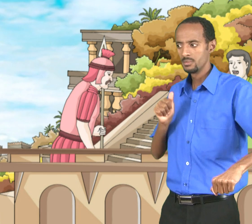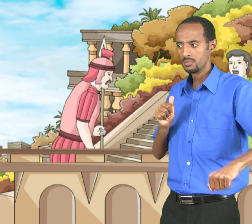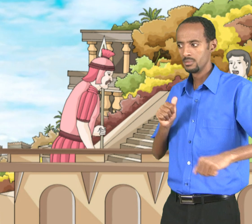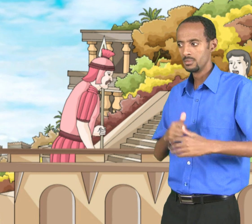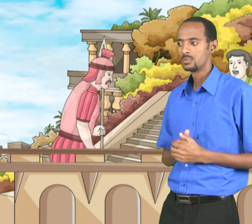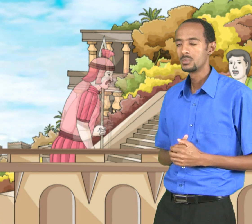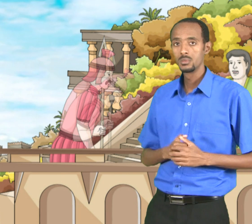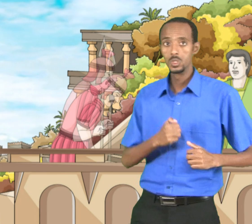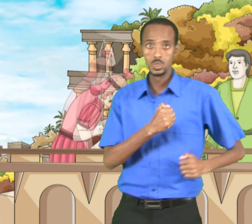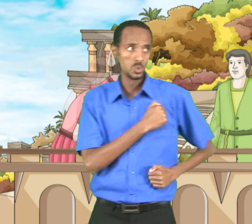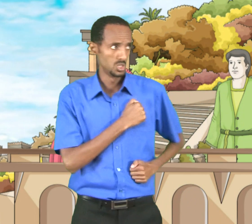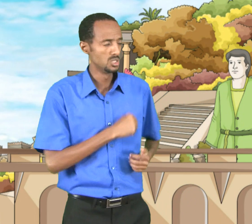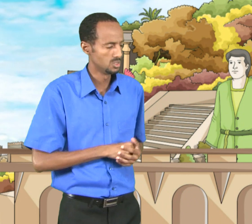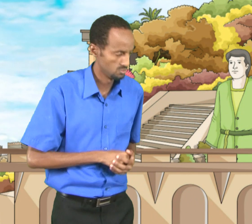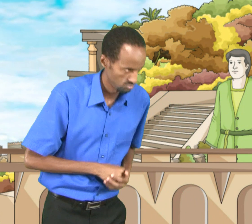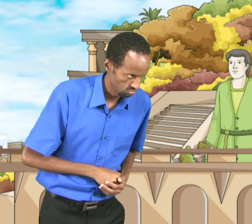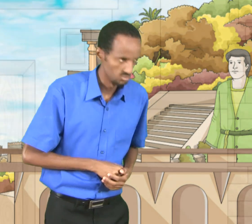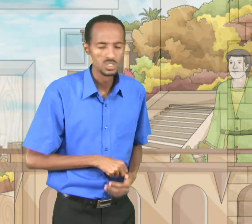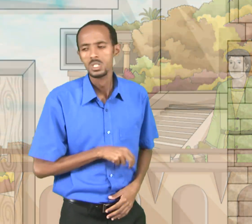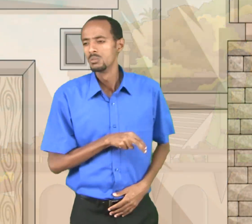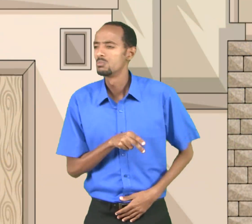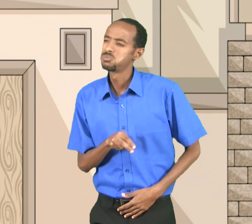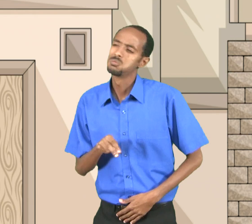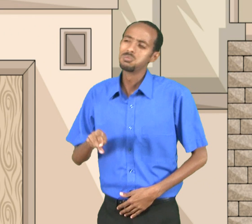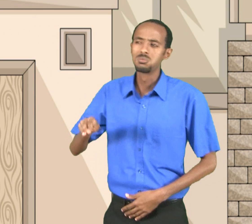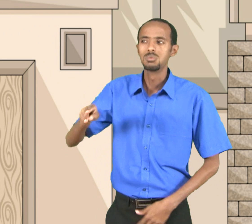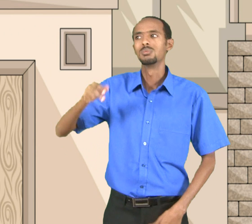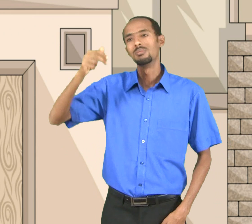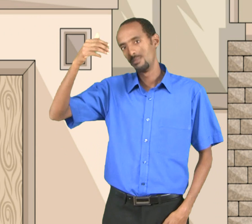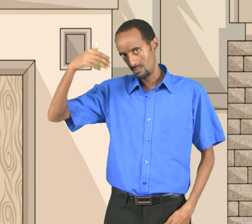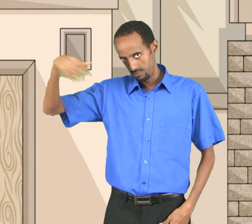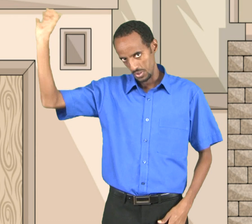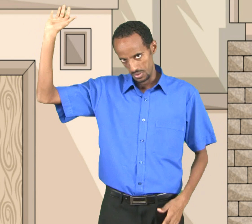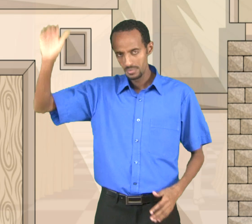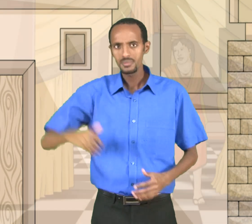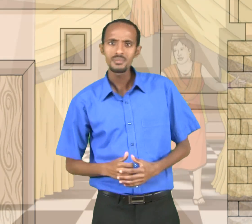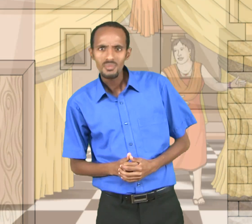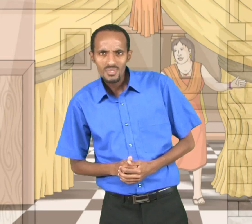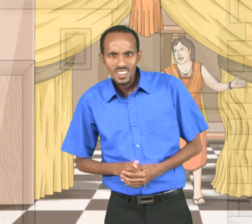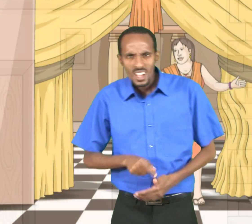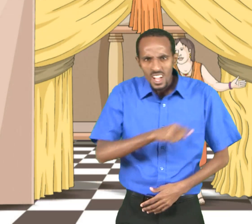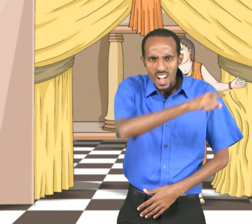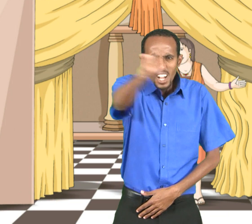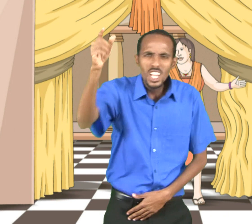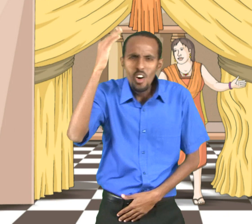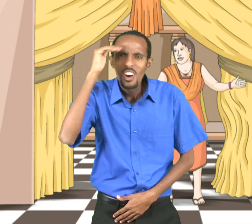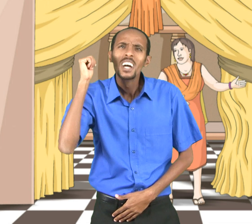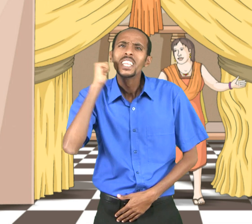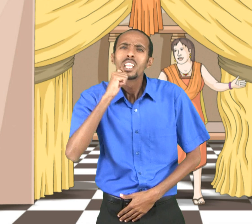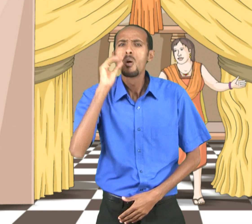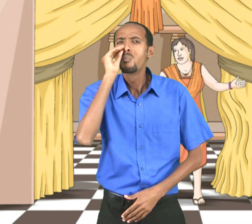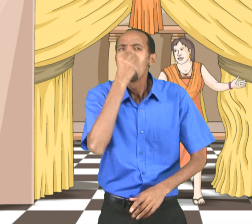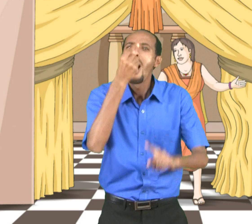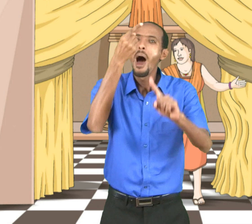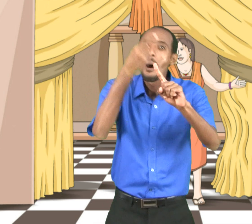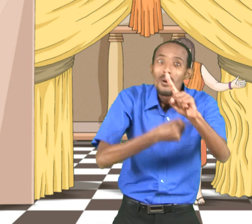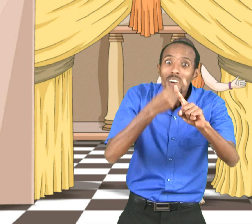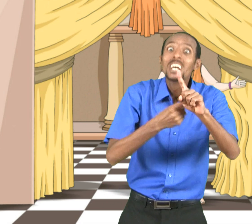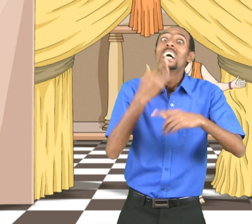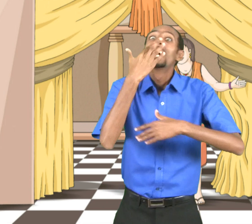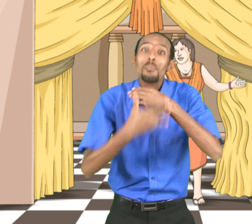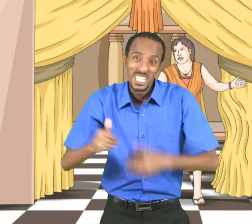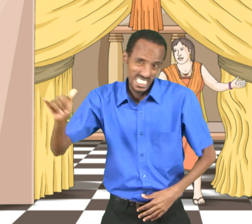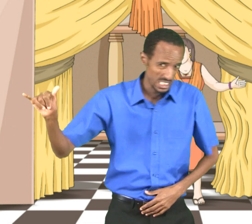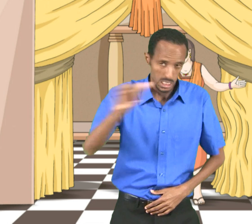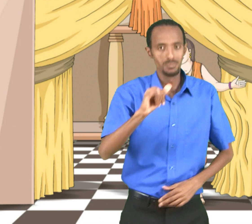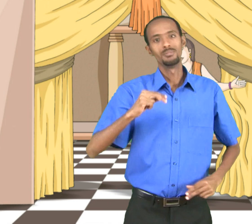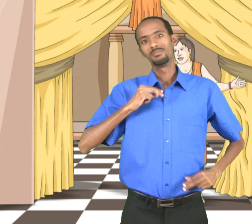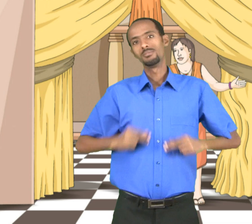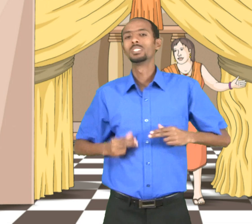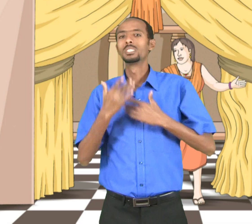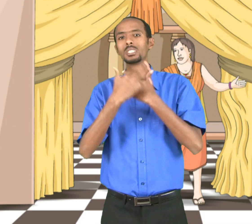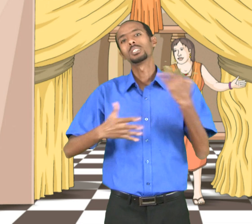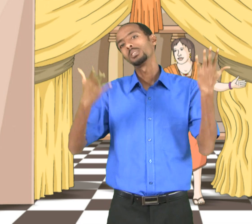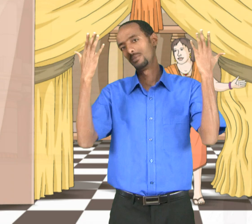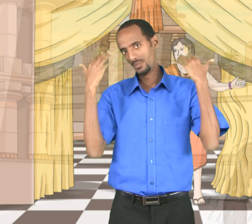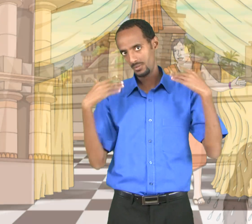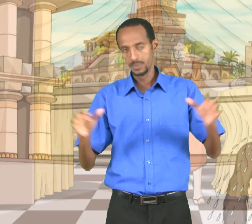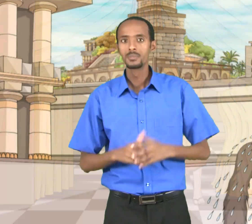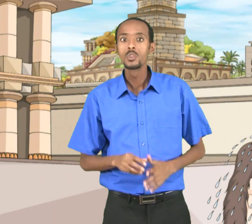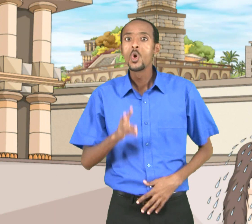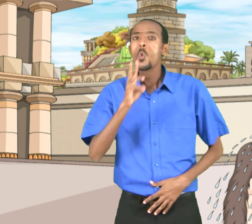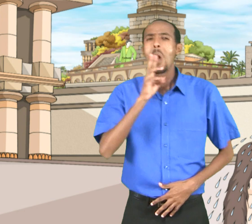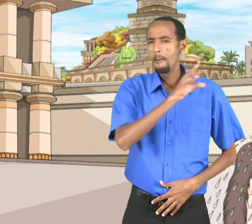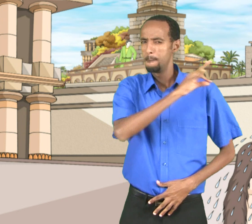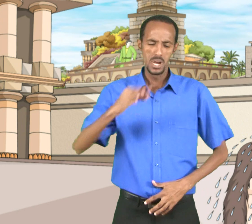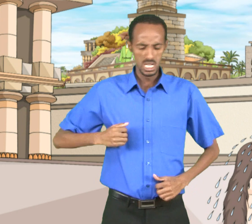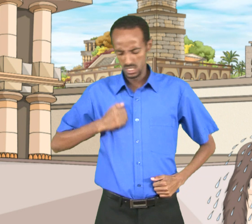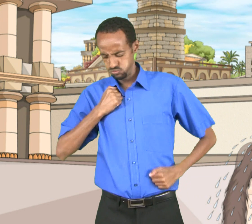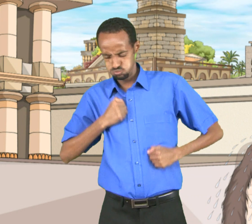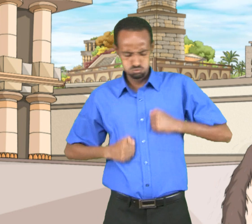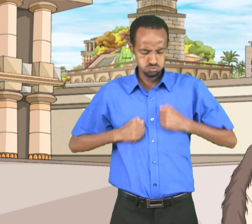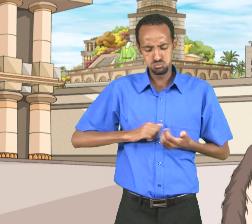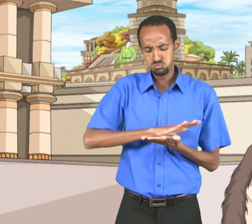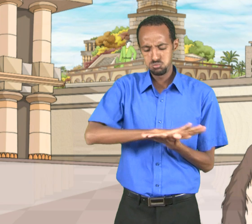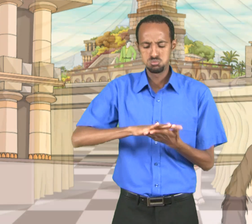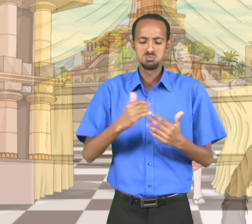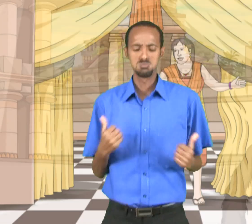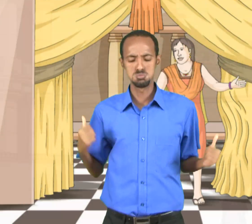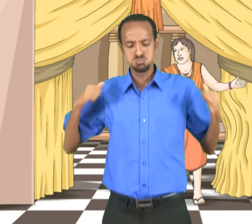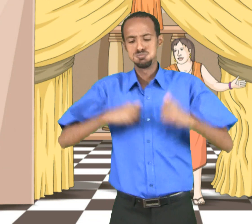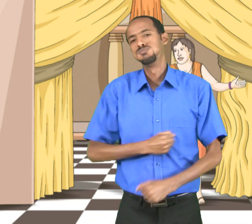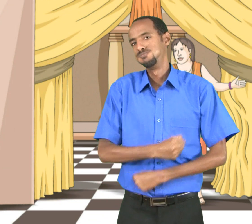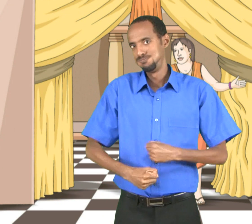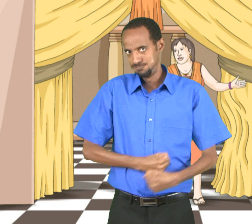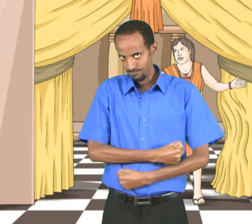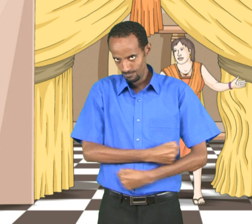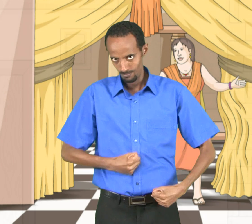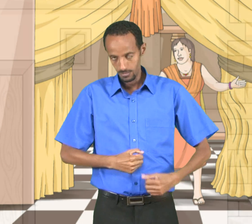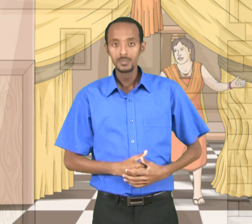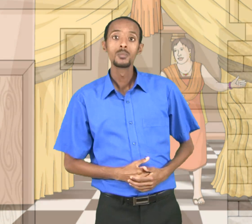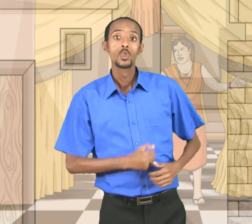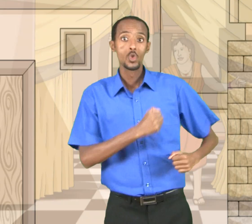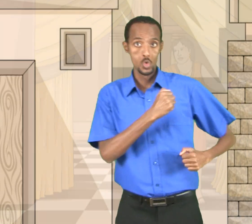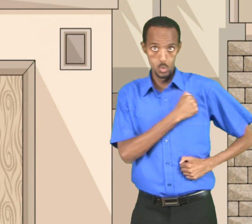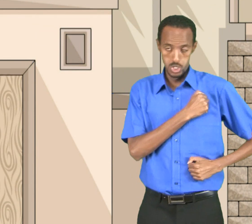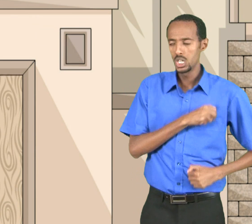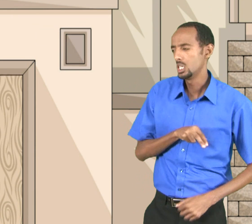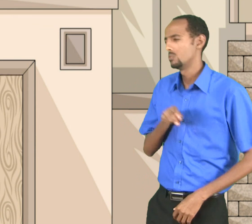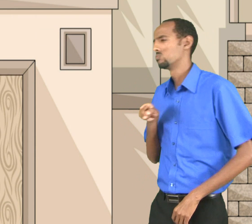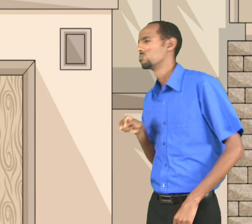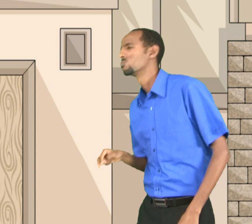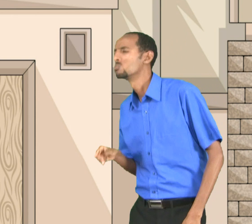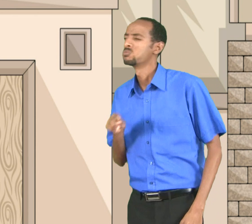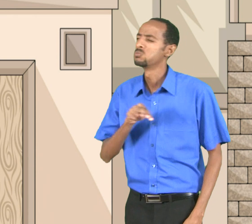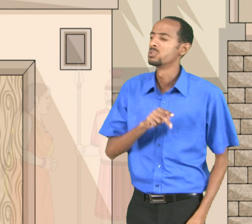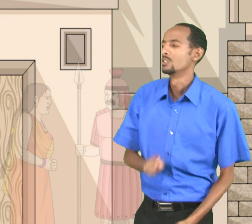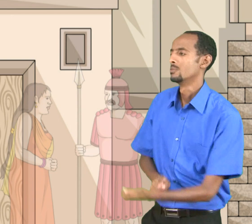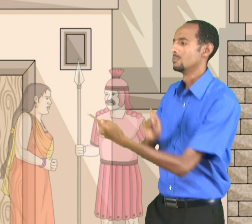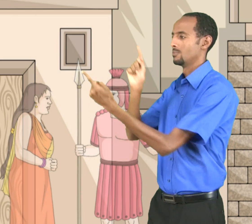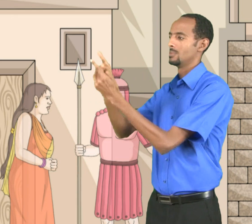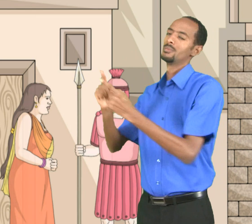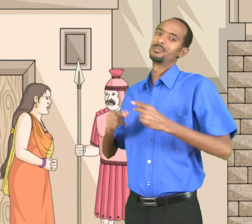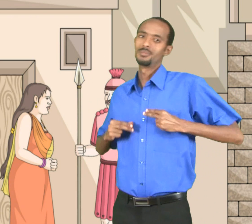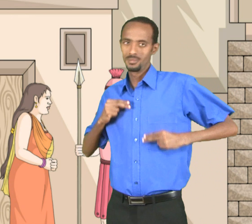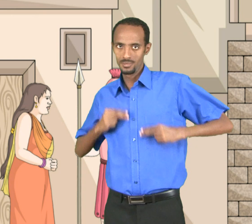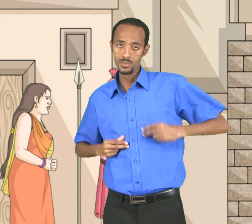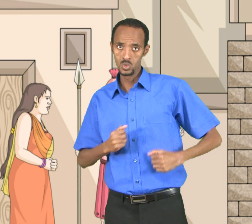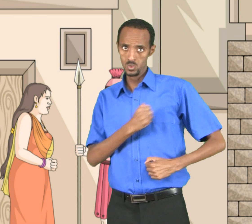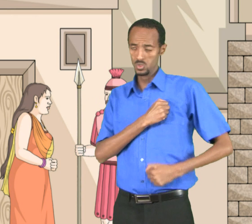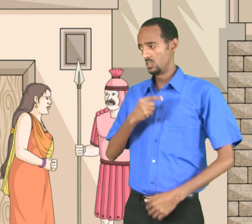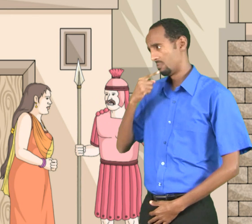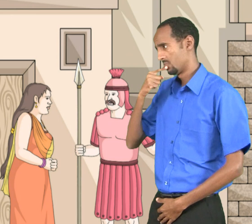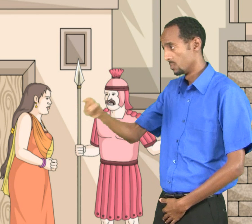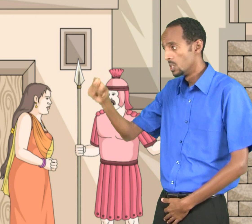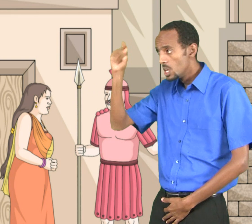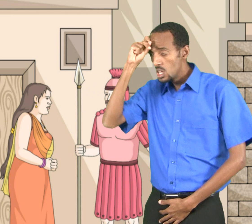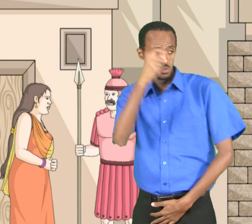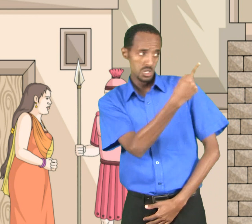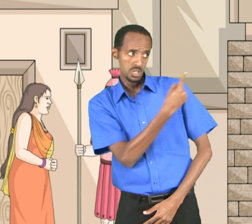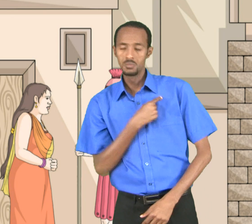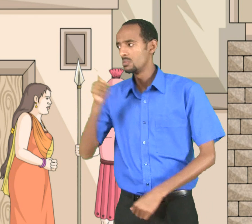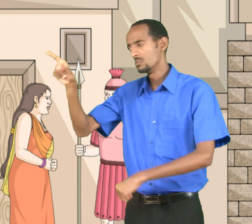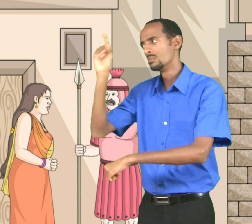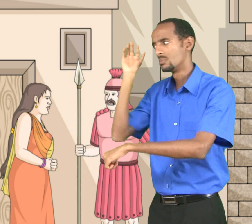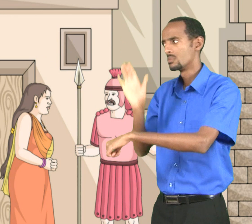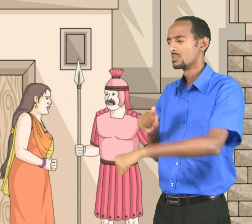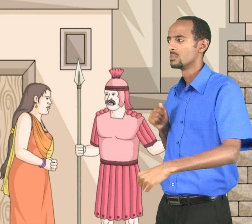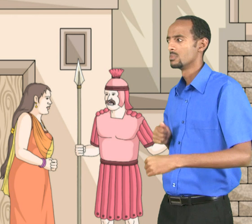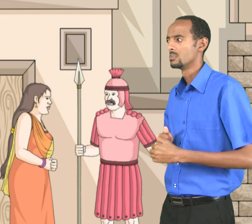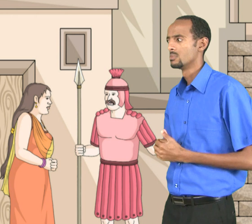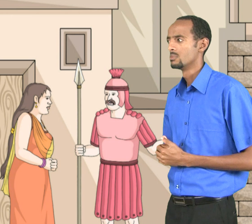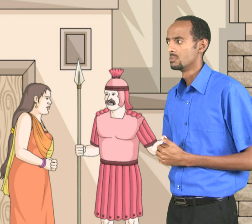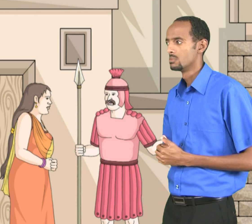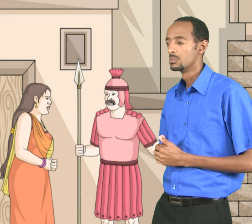Then David sent messengers to get her, and when she came to him, he slept with her.